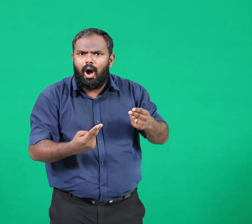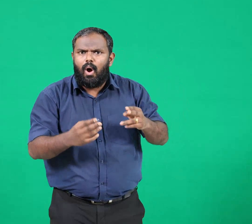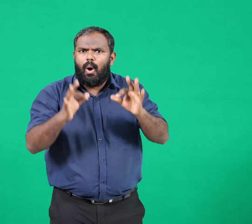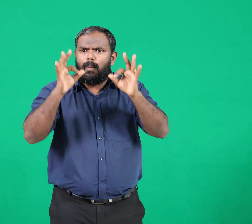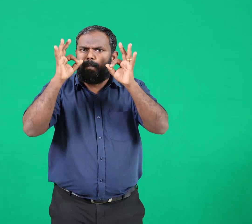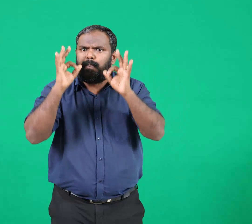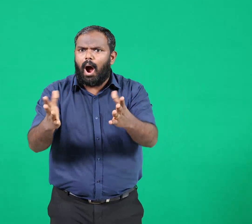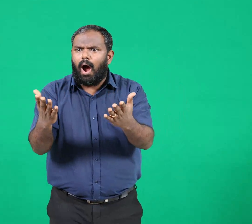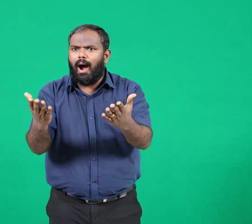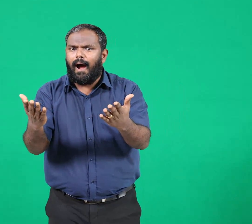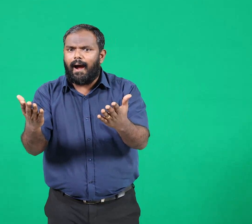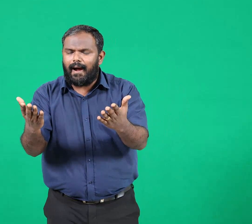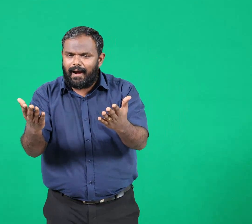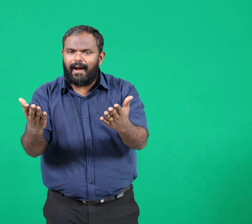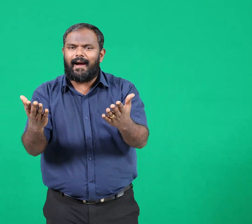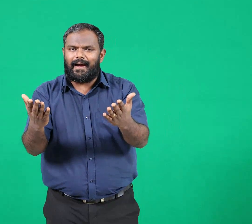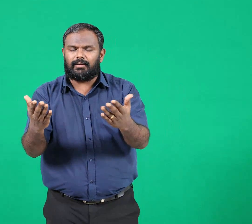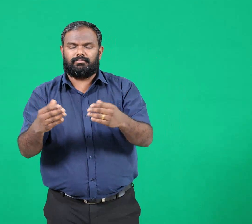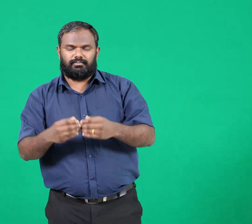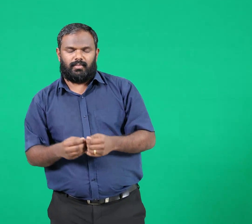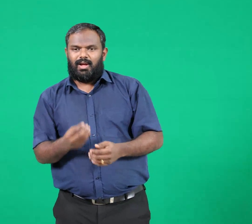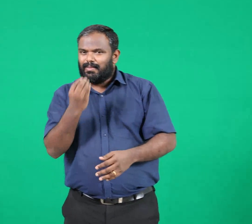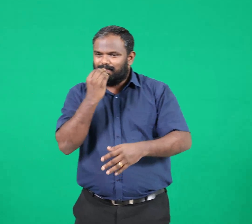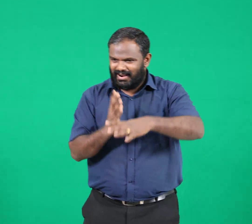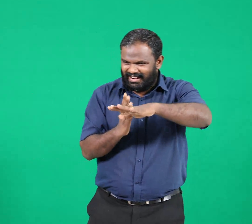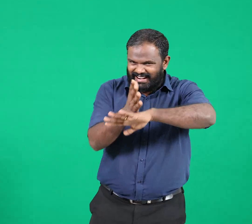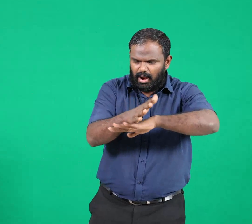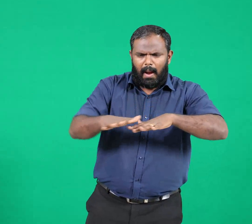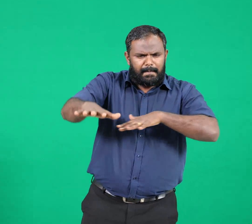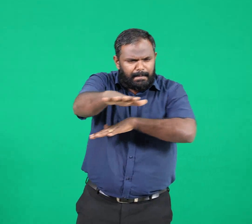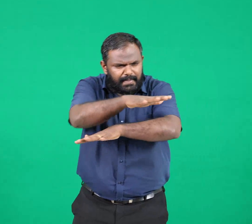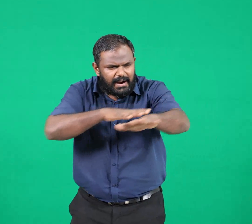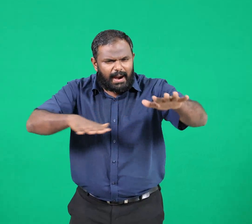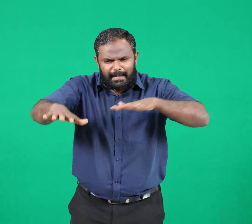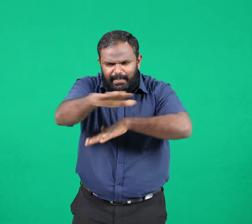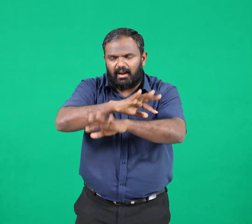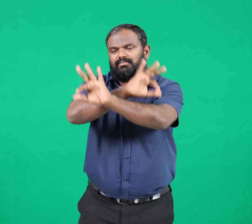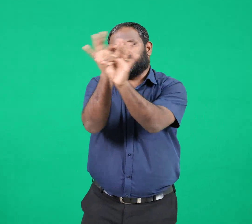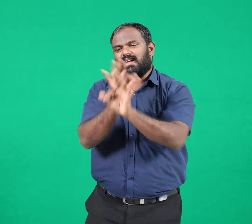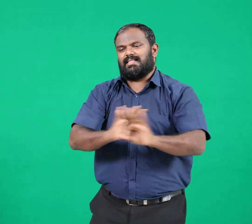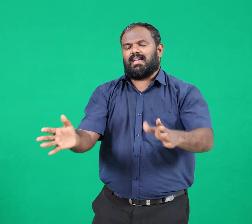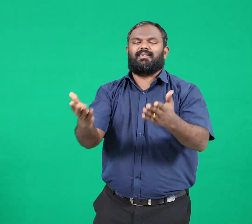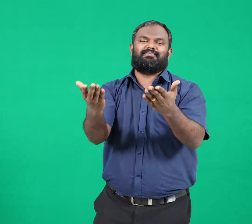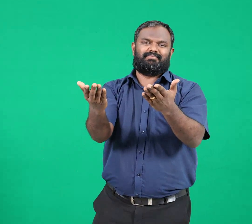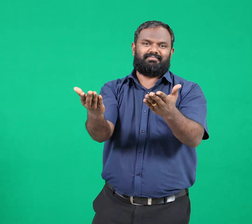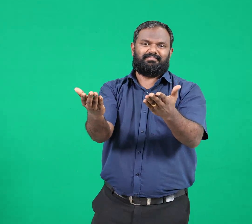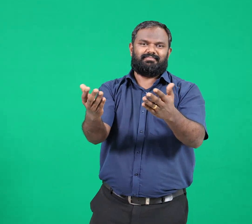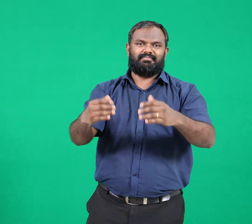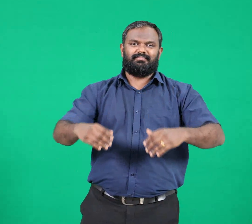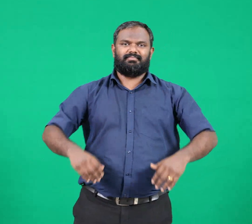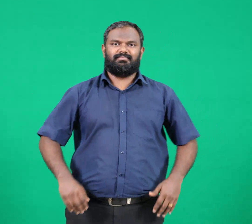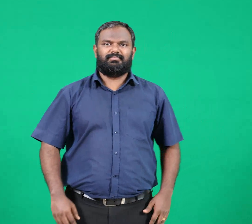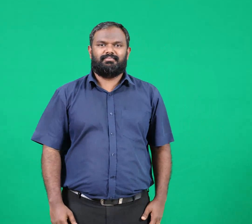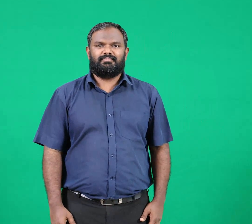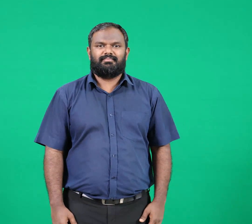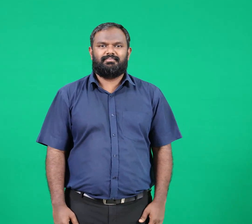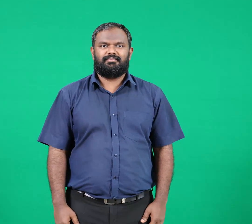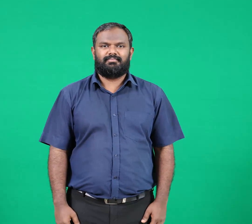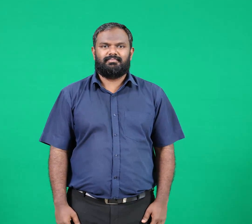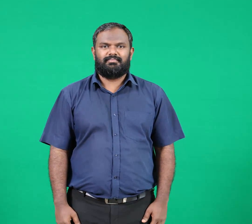And they prepared the Passover.